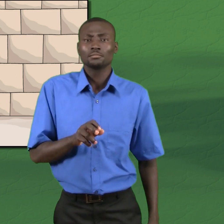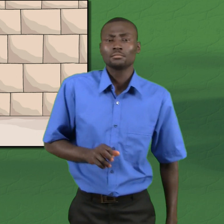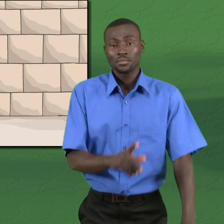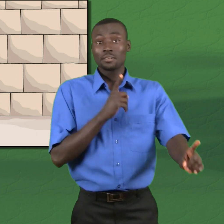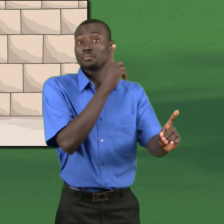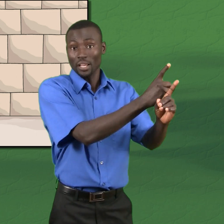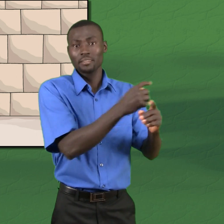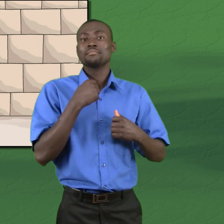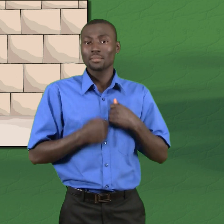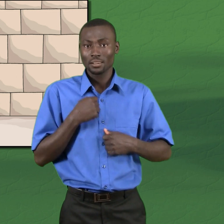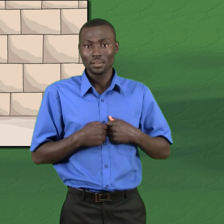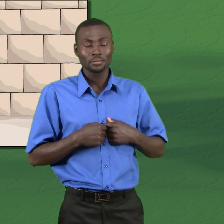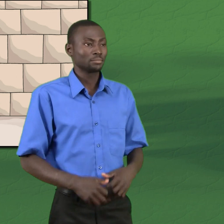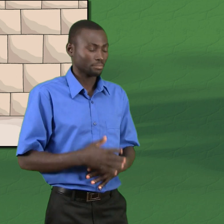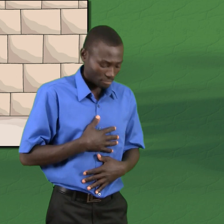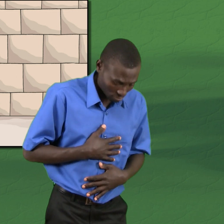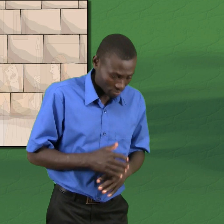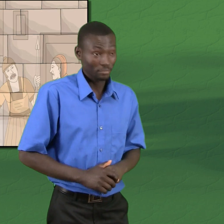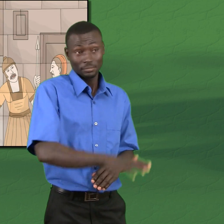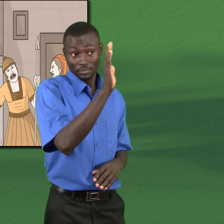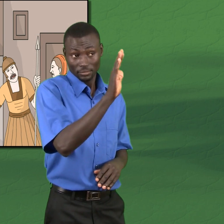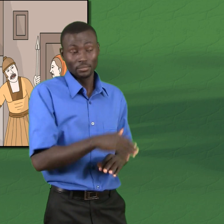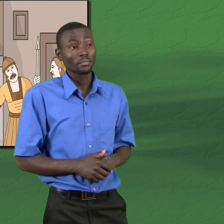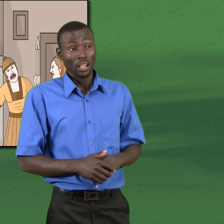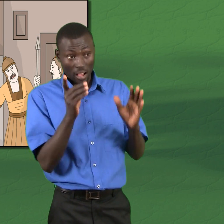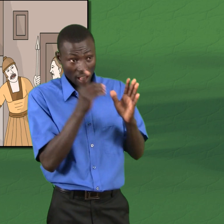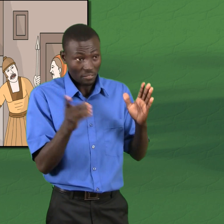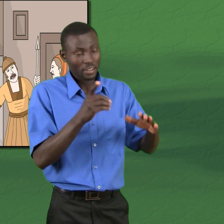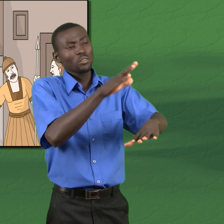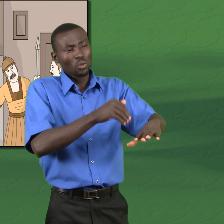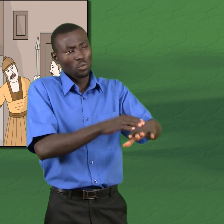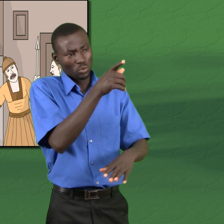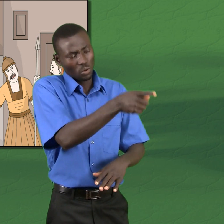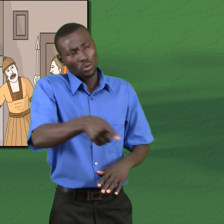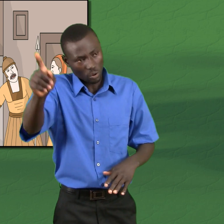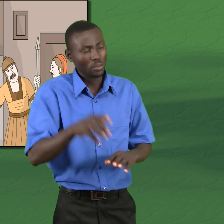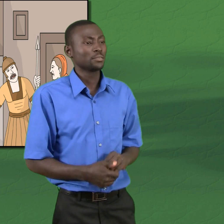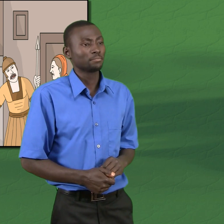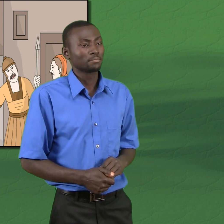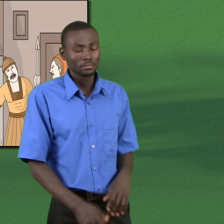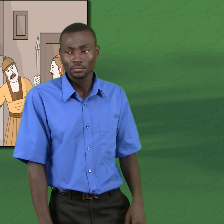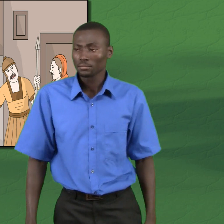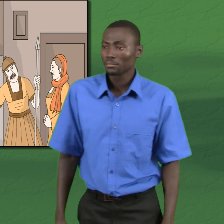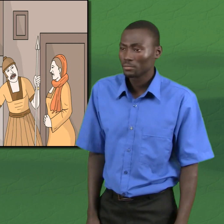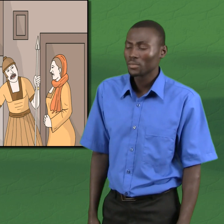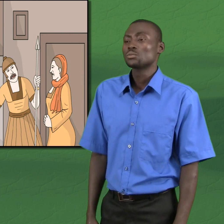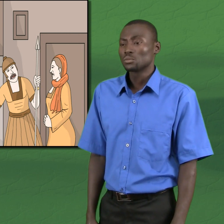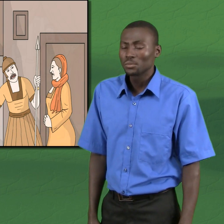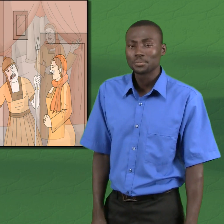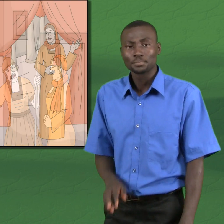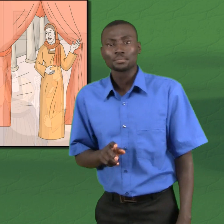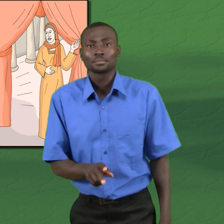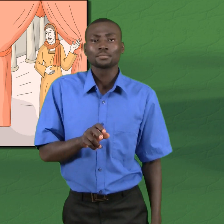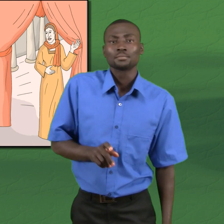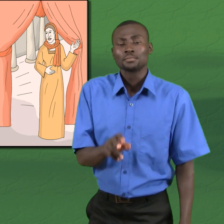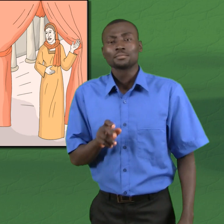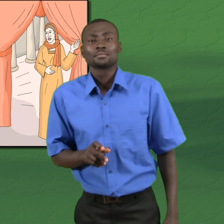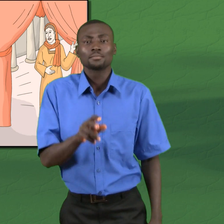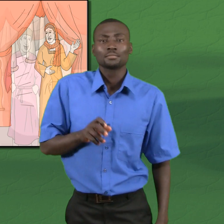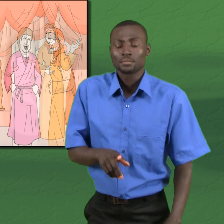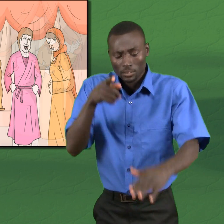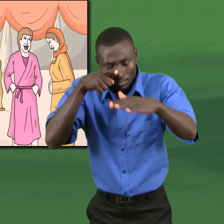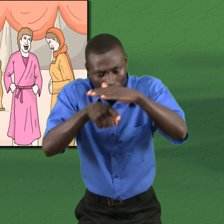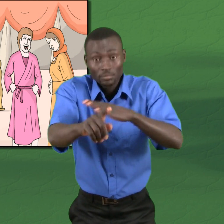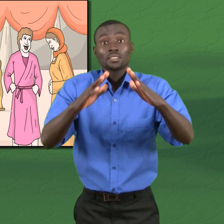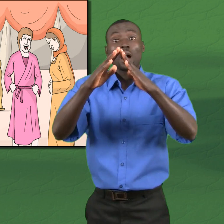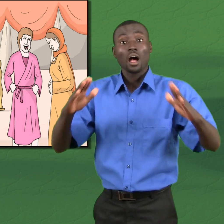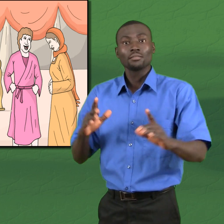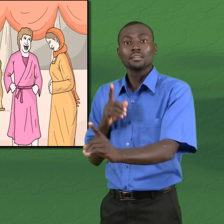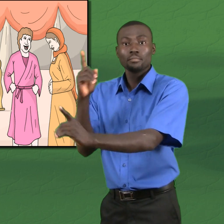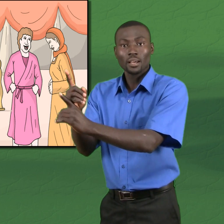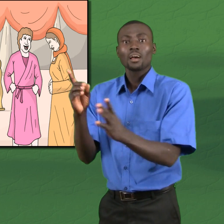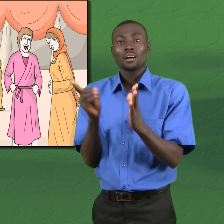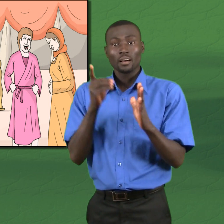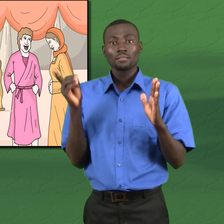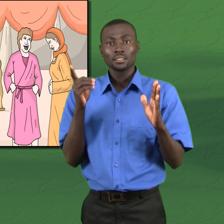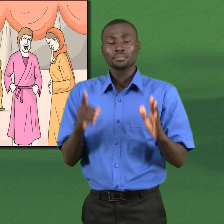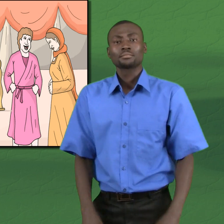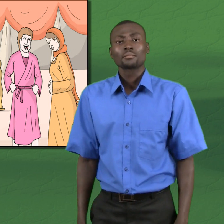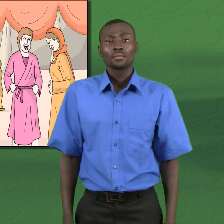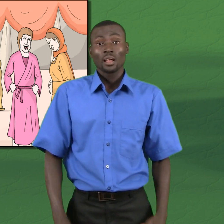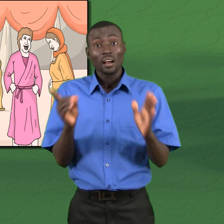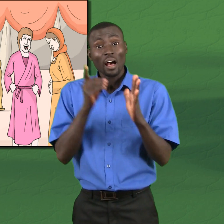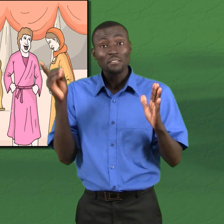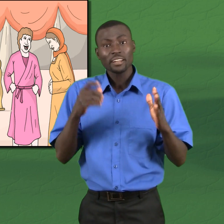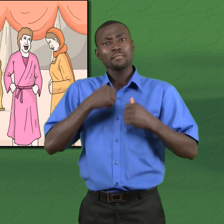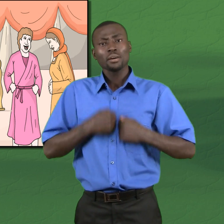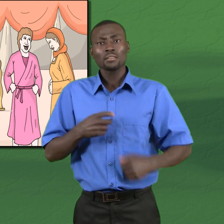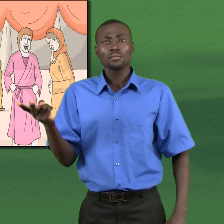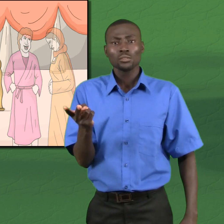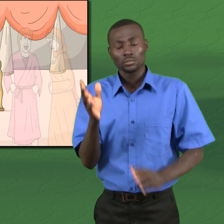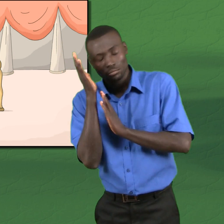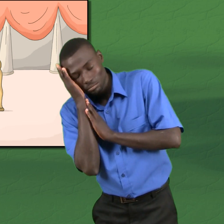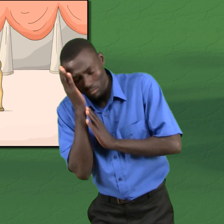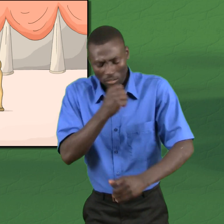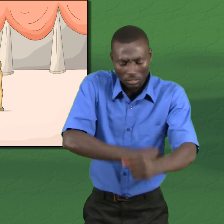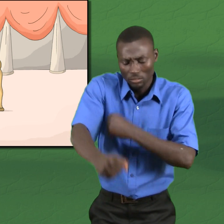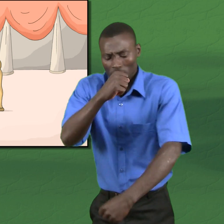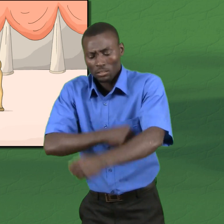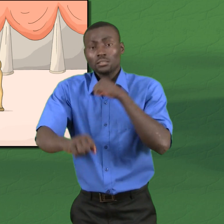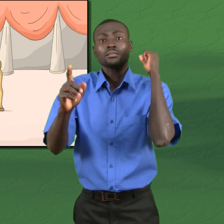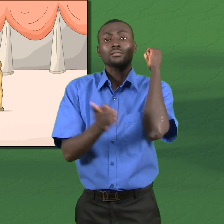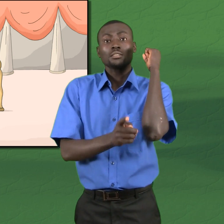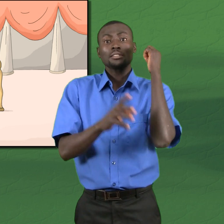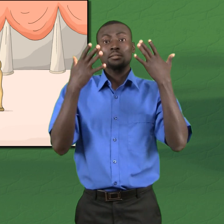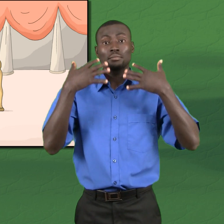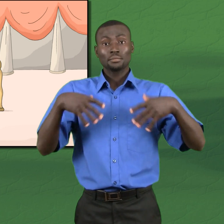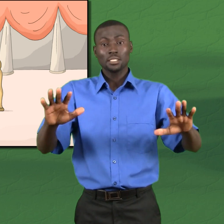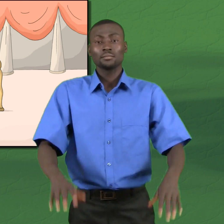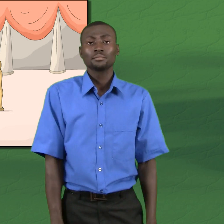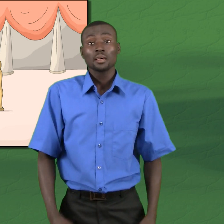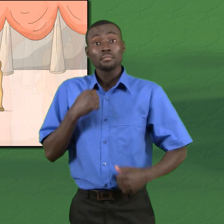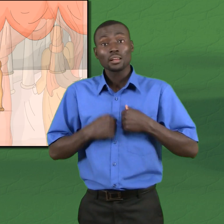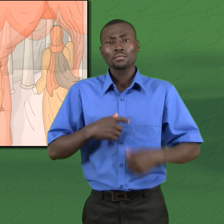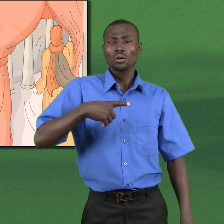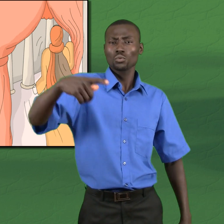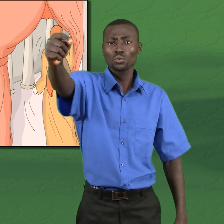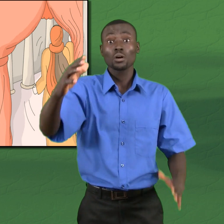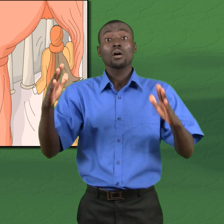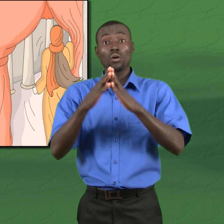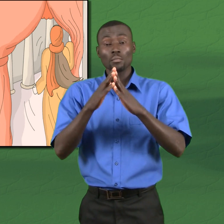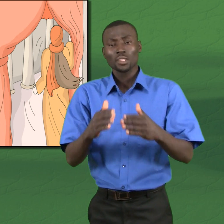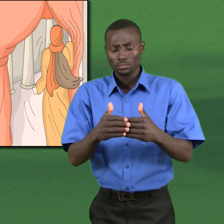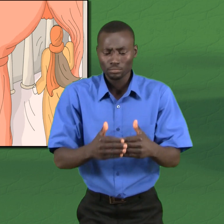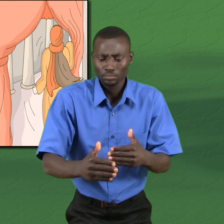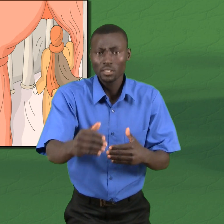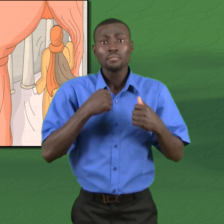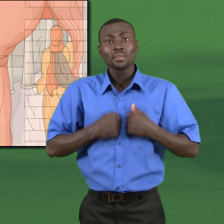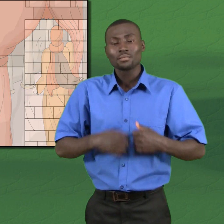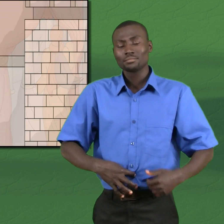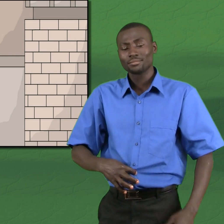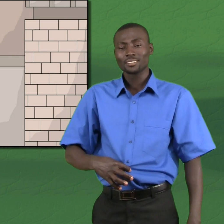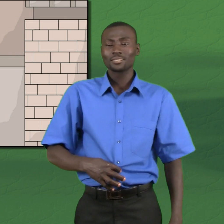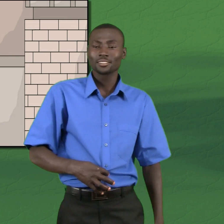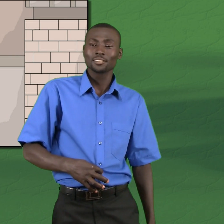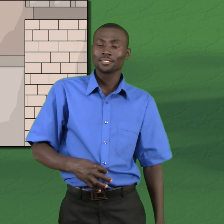(Now she had just purified herself from her uncleanness.) Then she returned home.